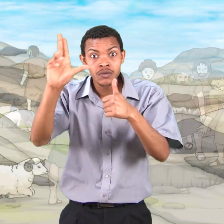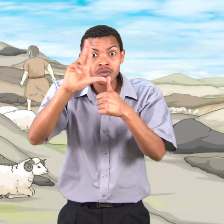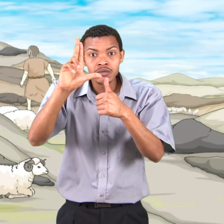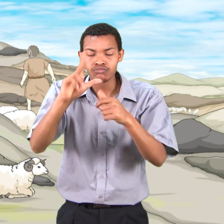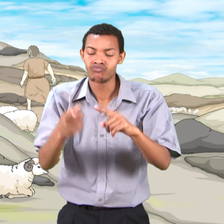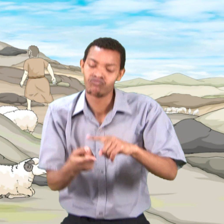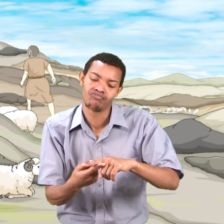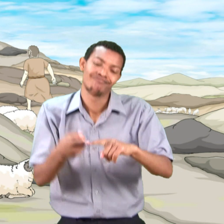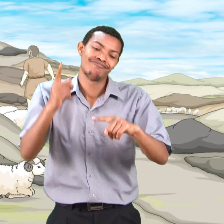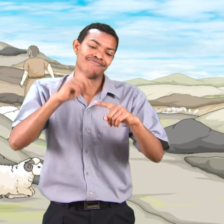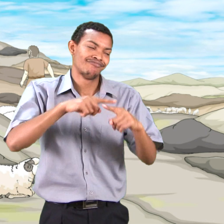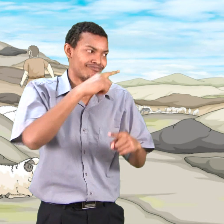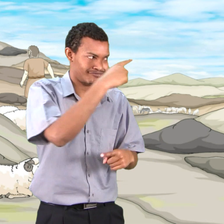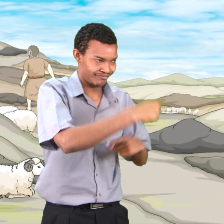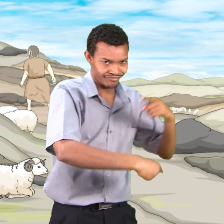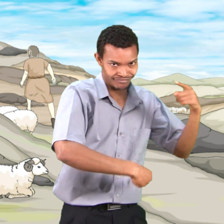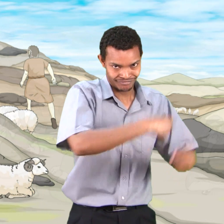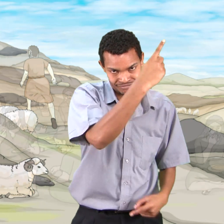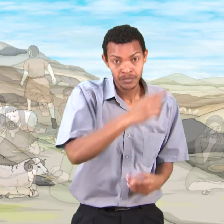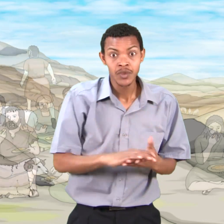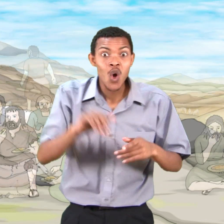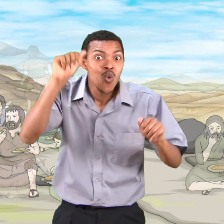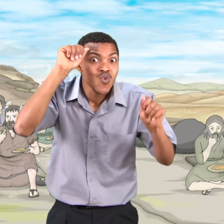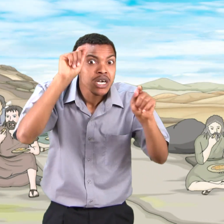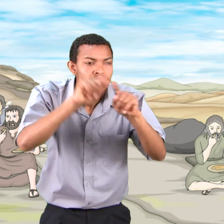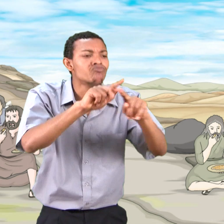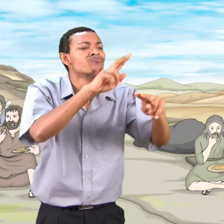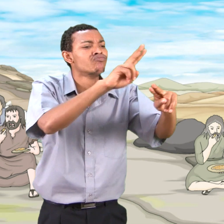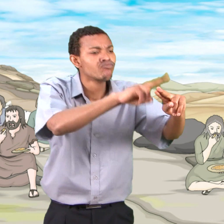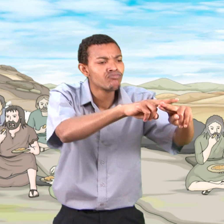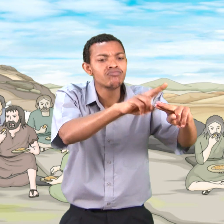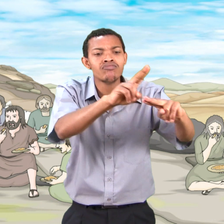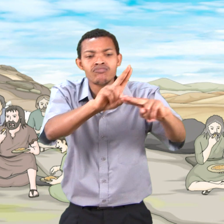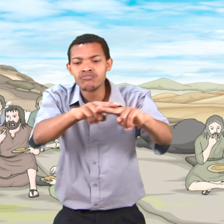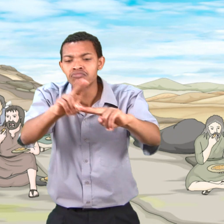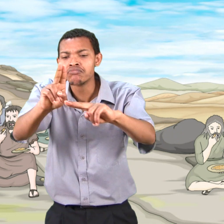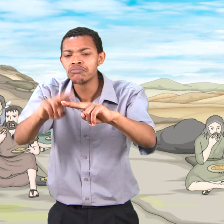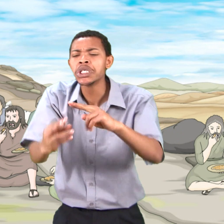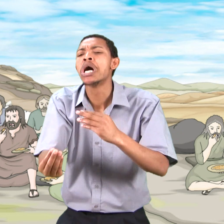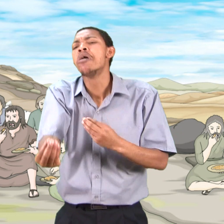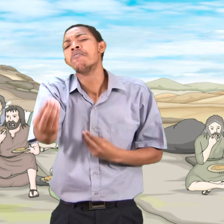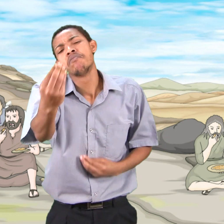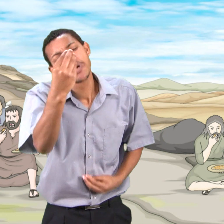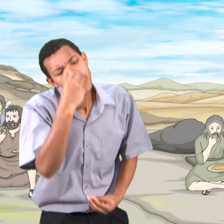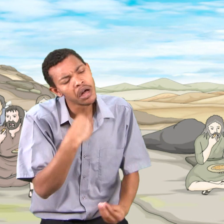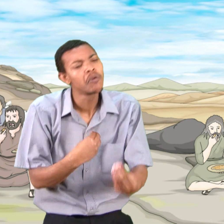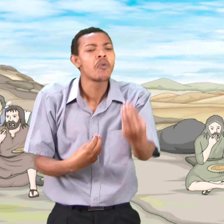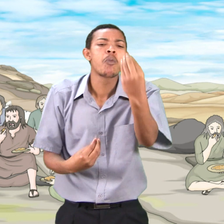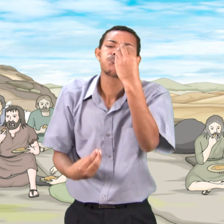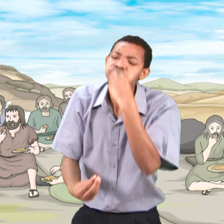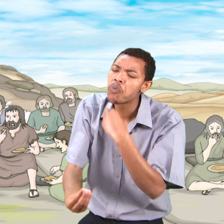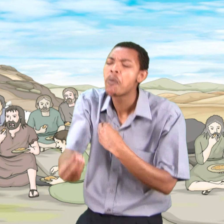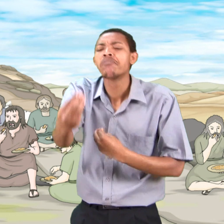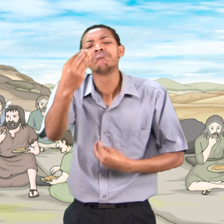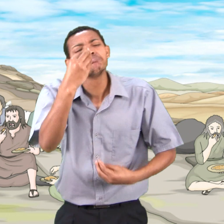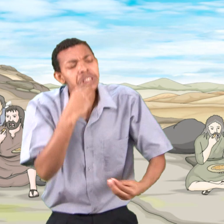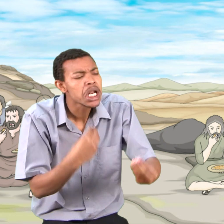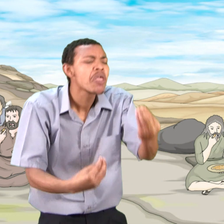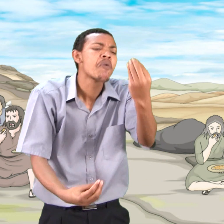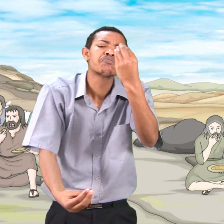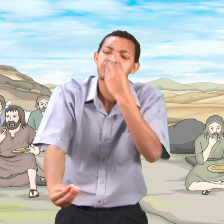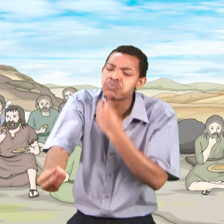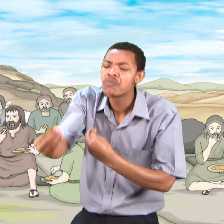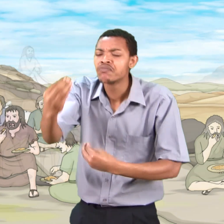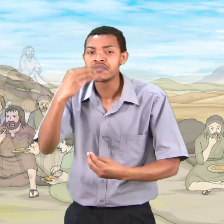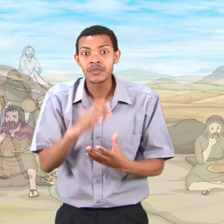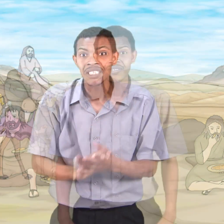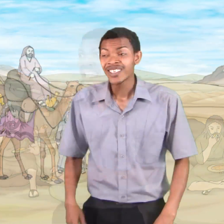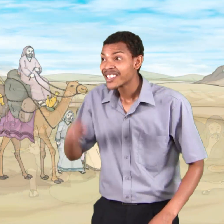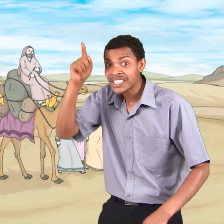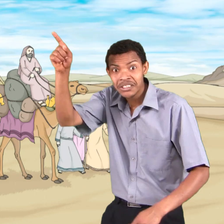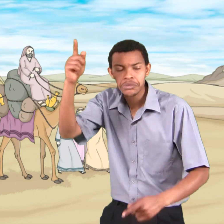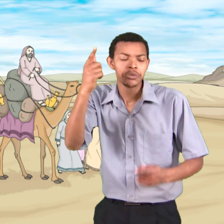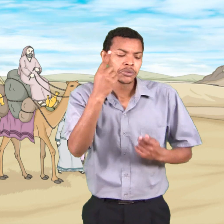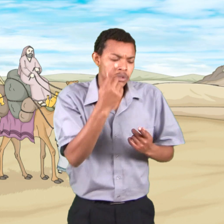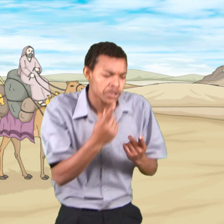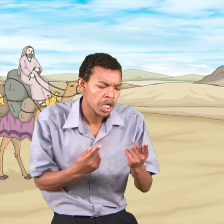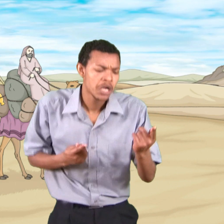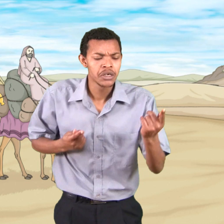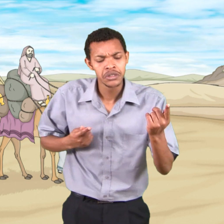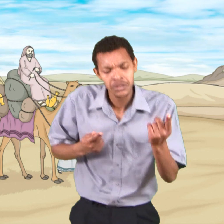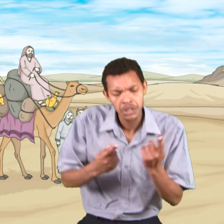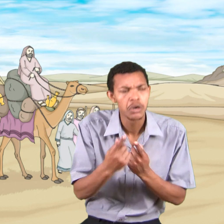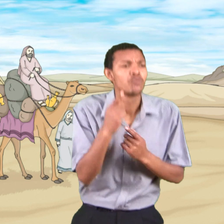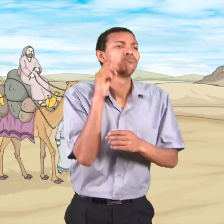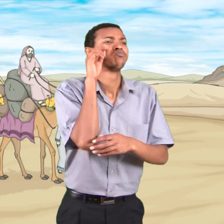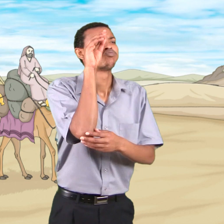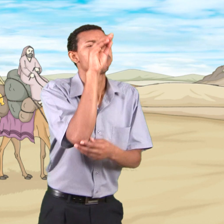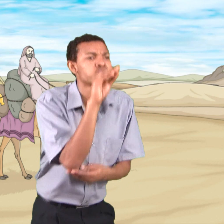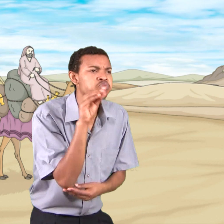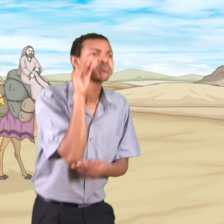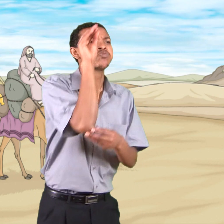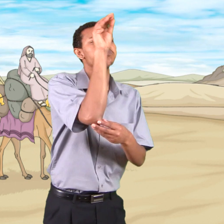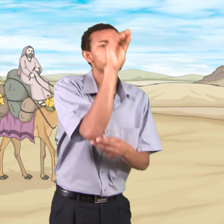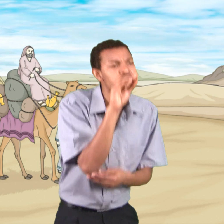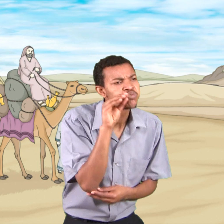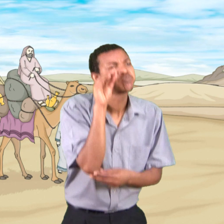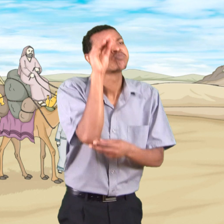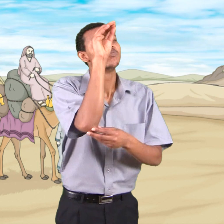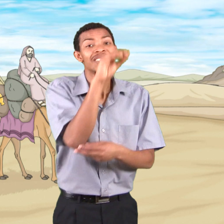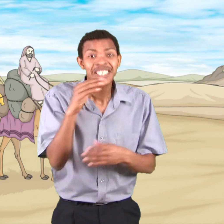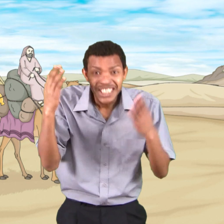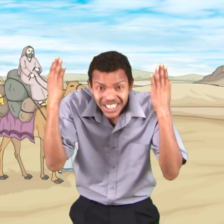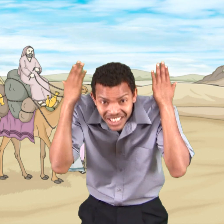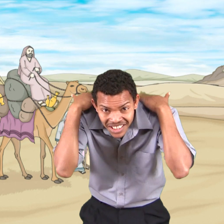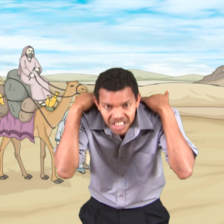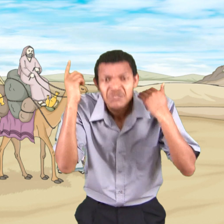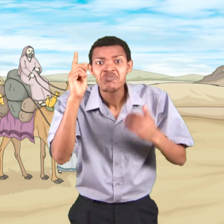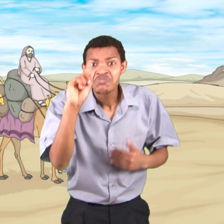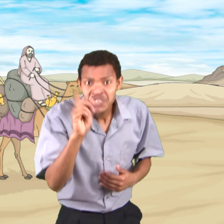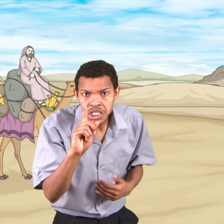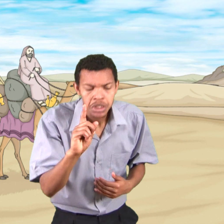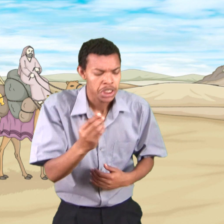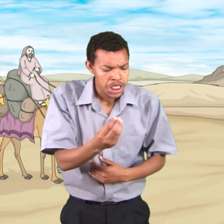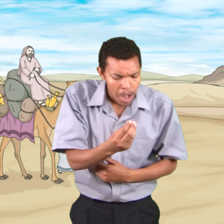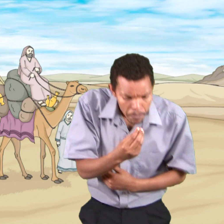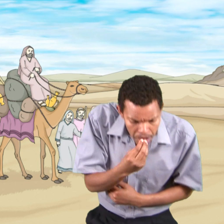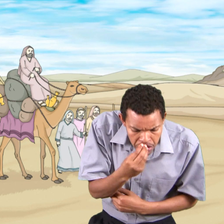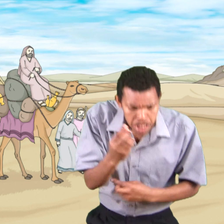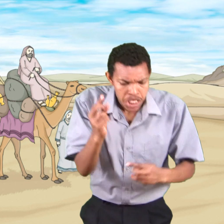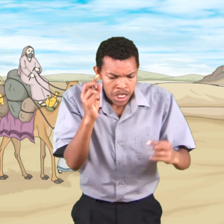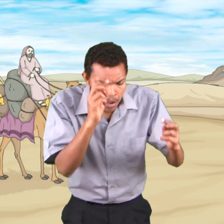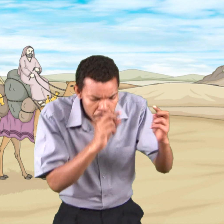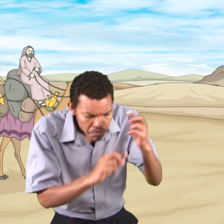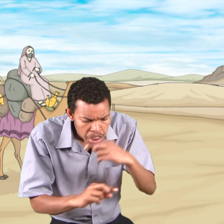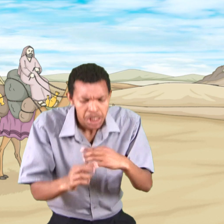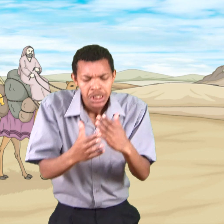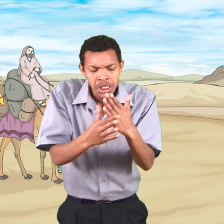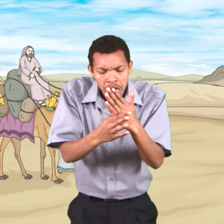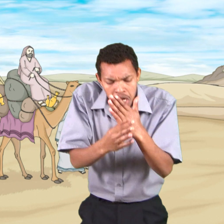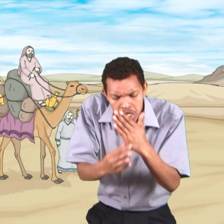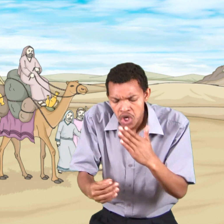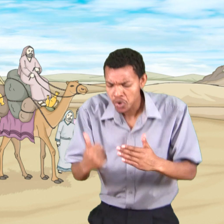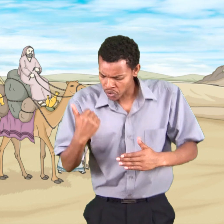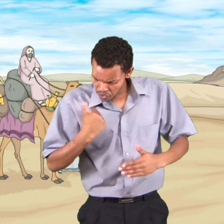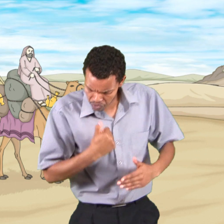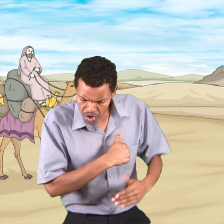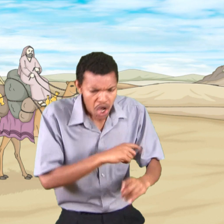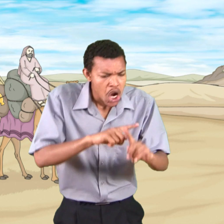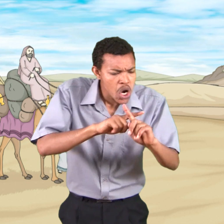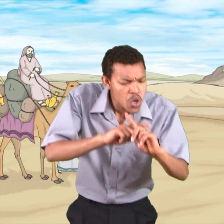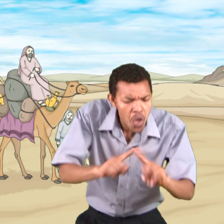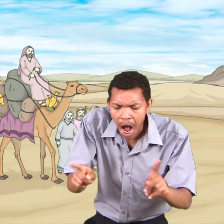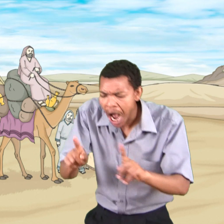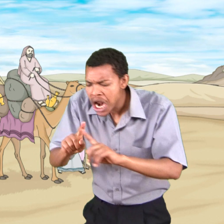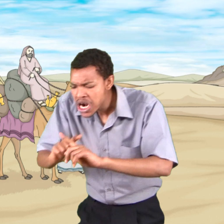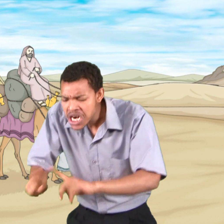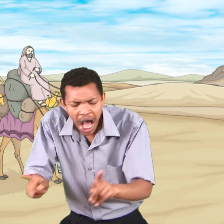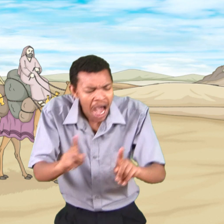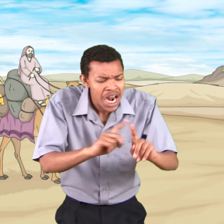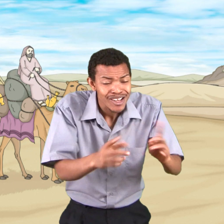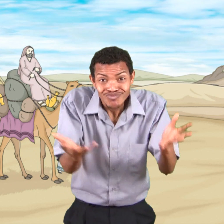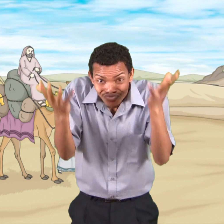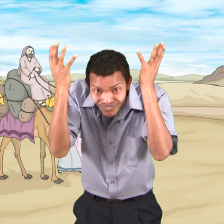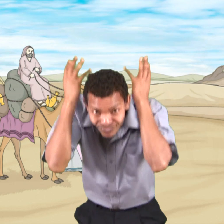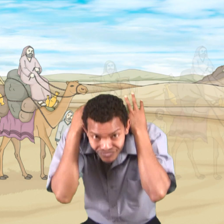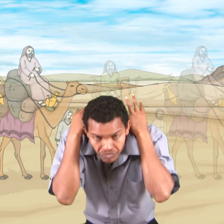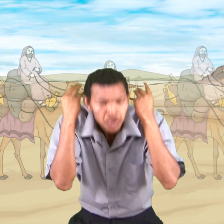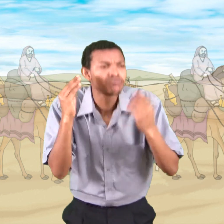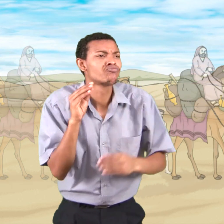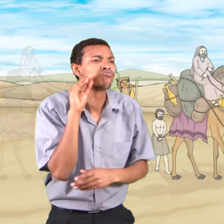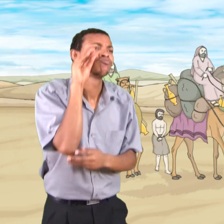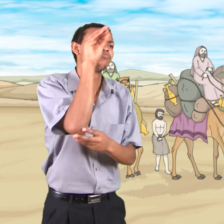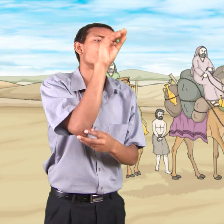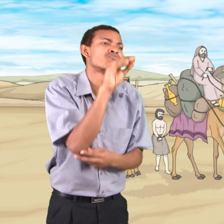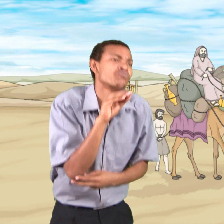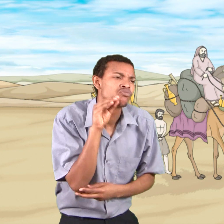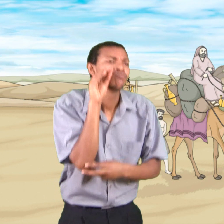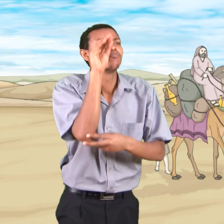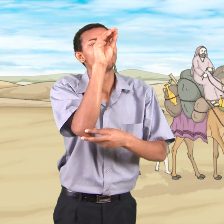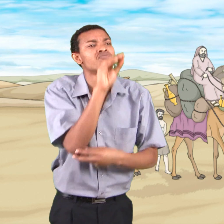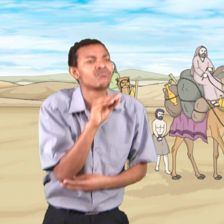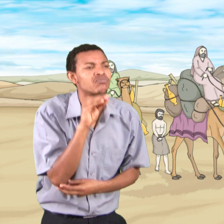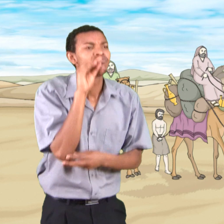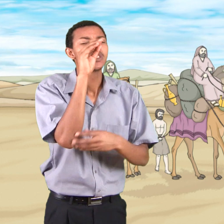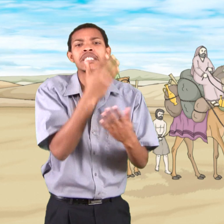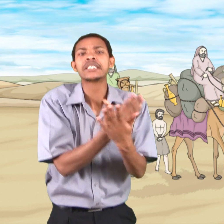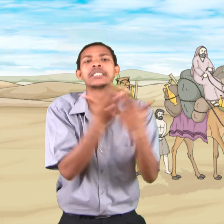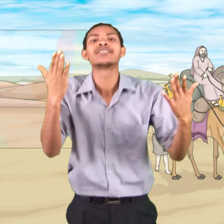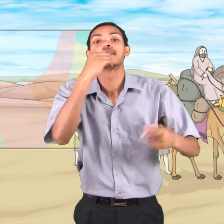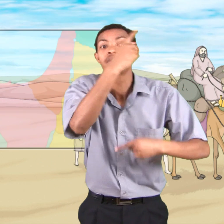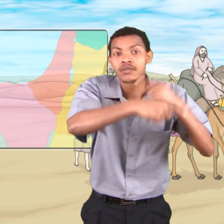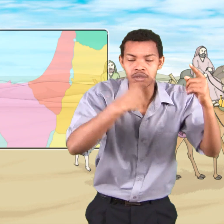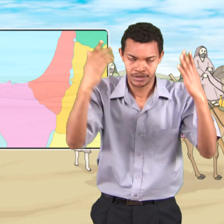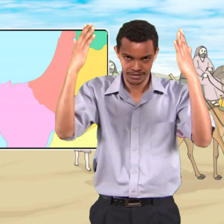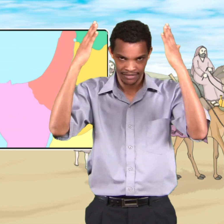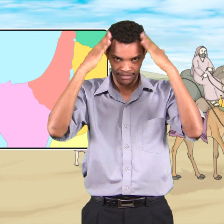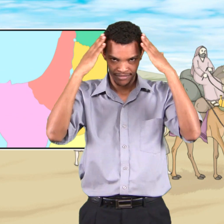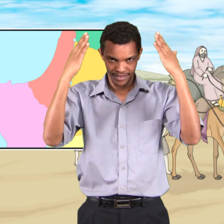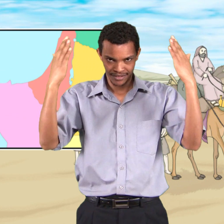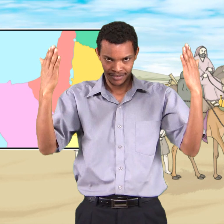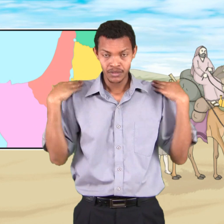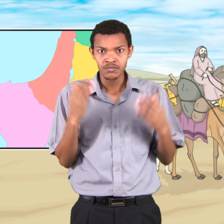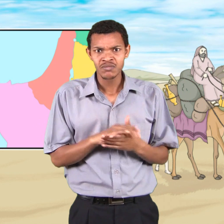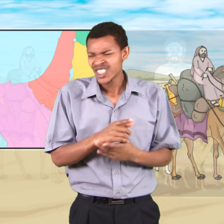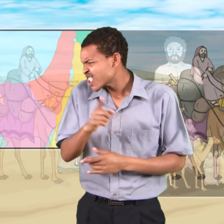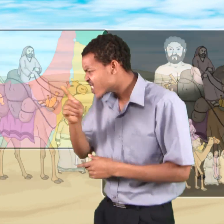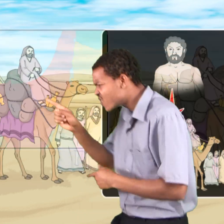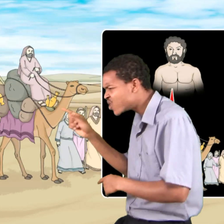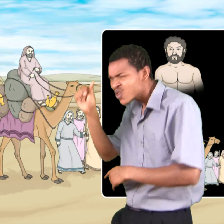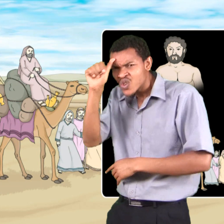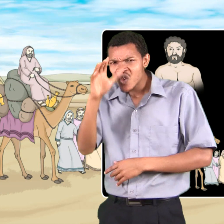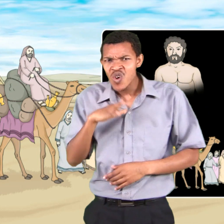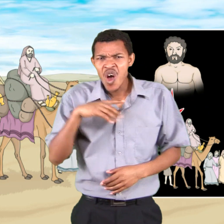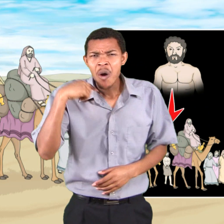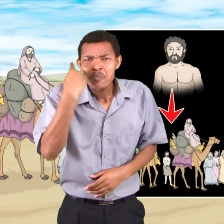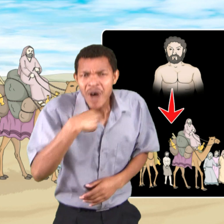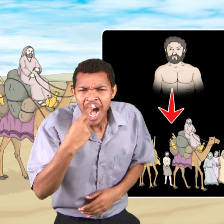And as they sat down to eat a meal, they looked up and saw a caravan of Ishmaelites coming from Gilead.